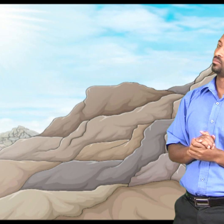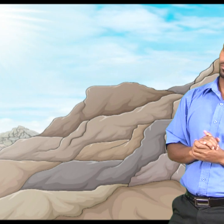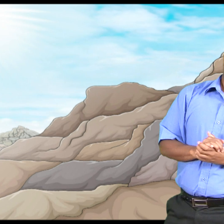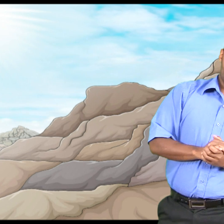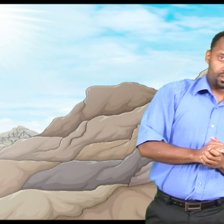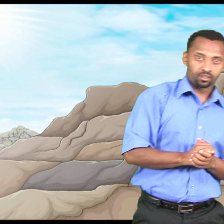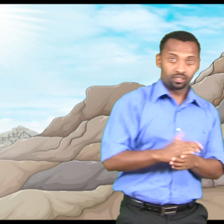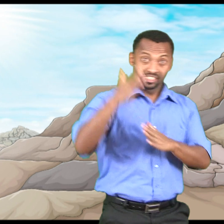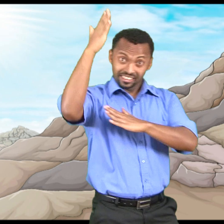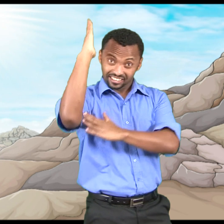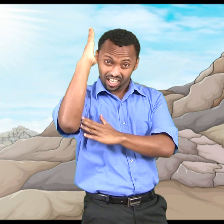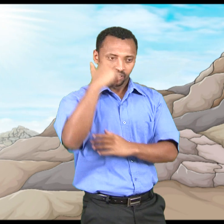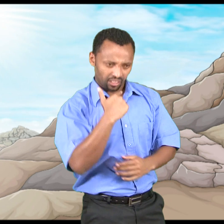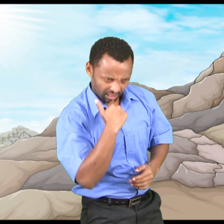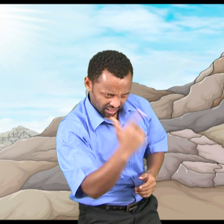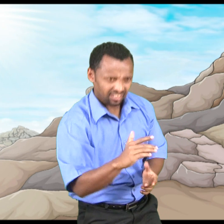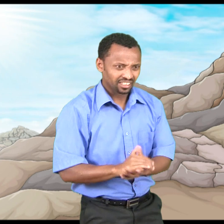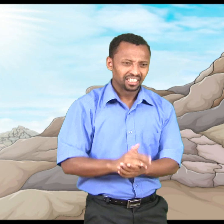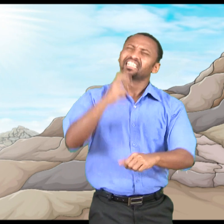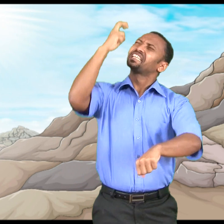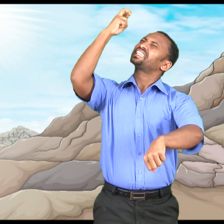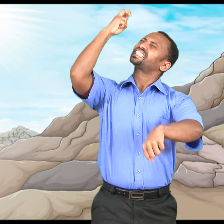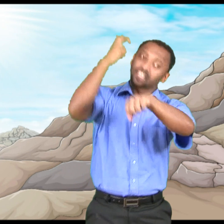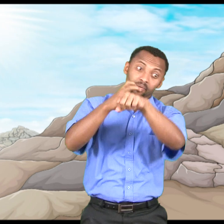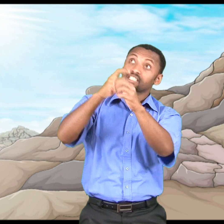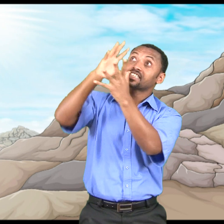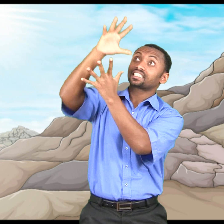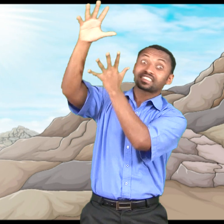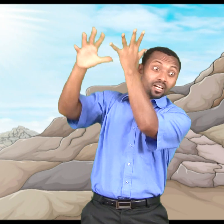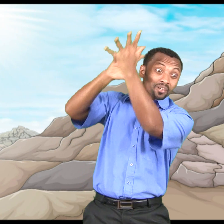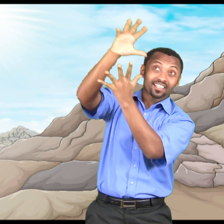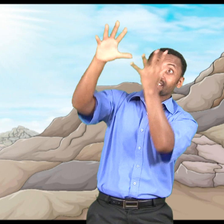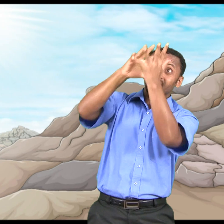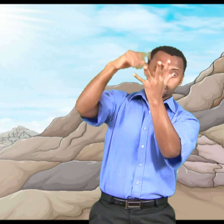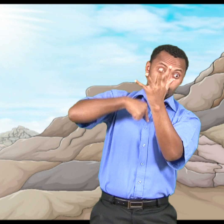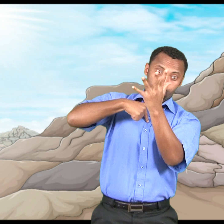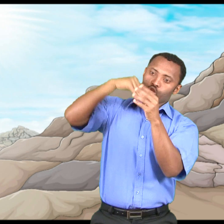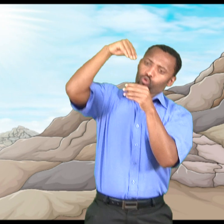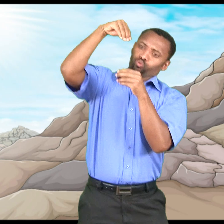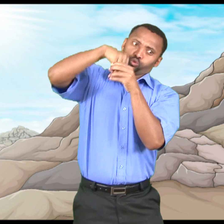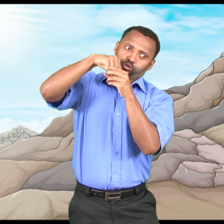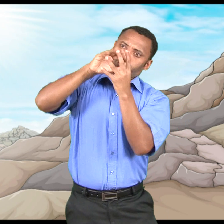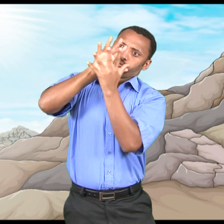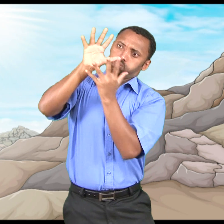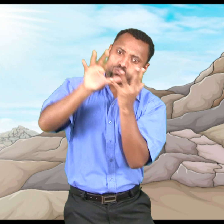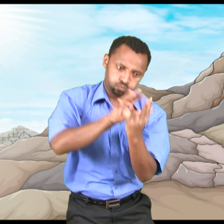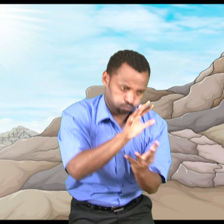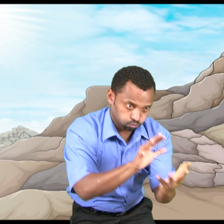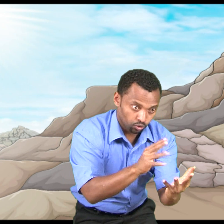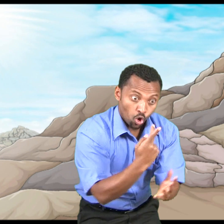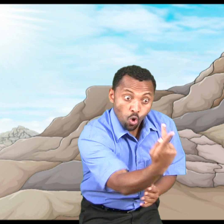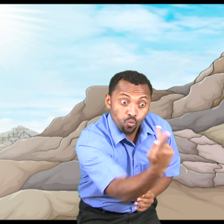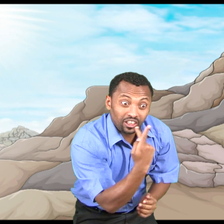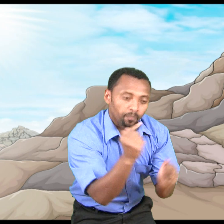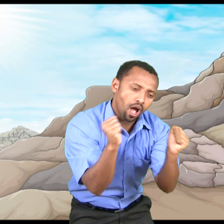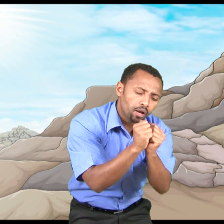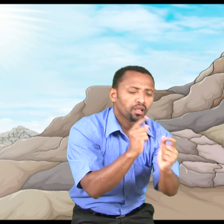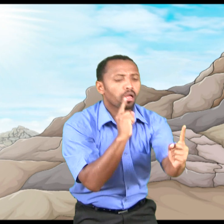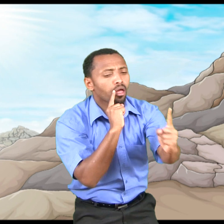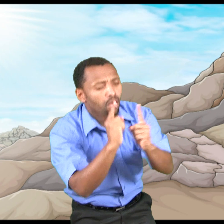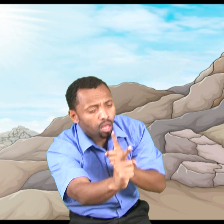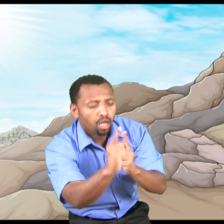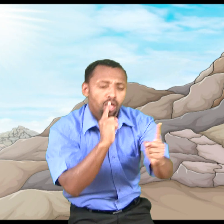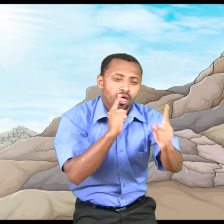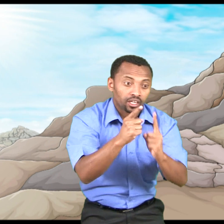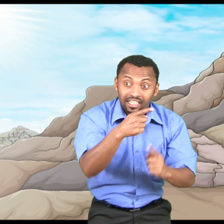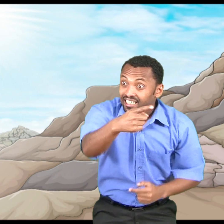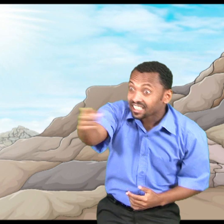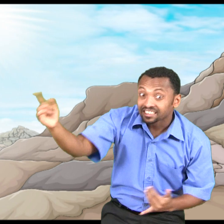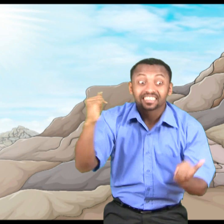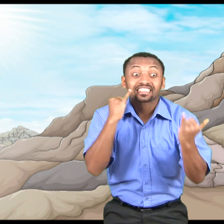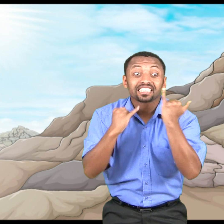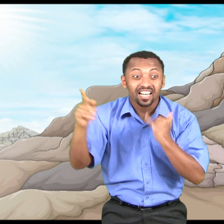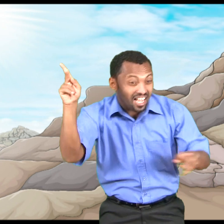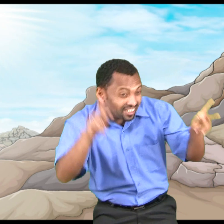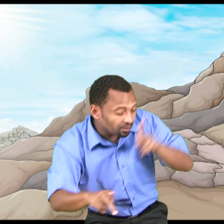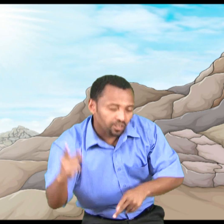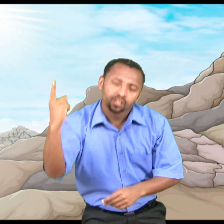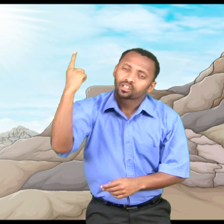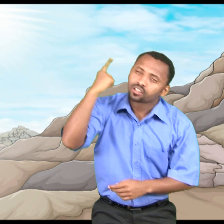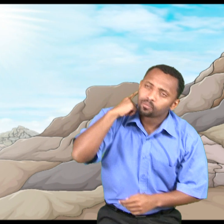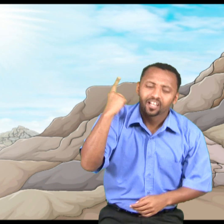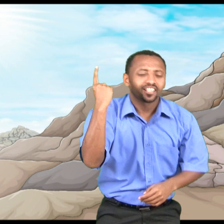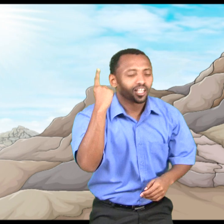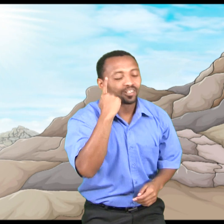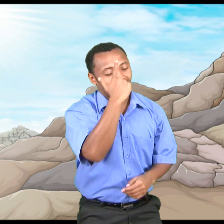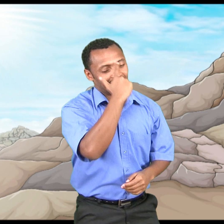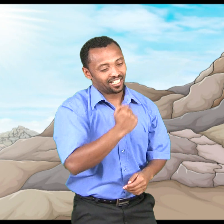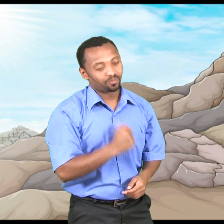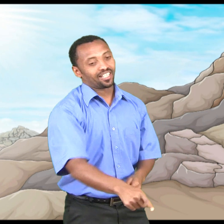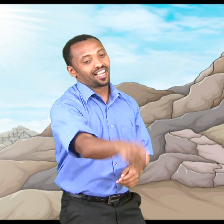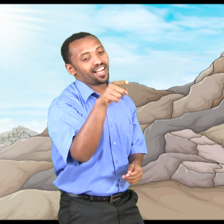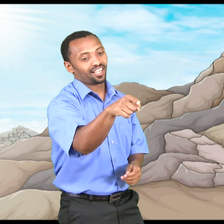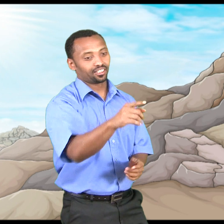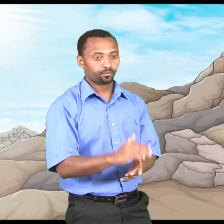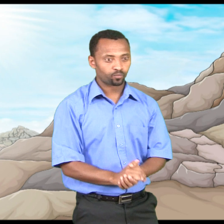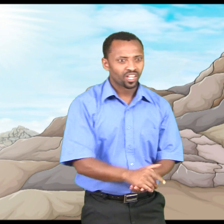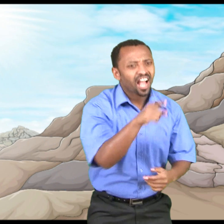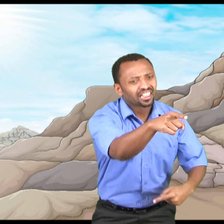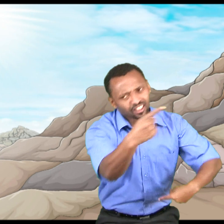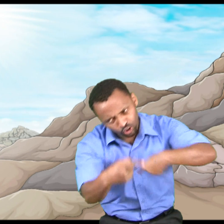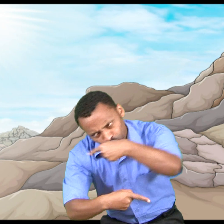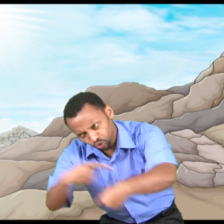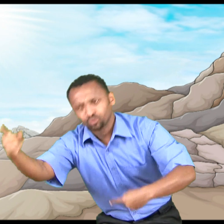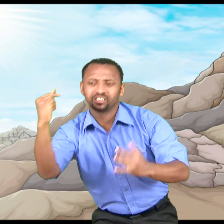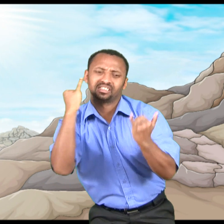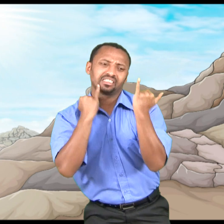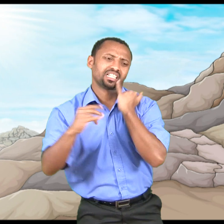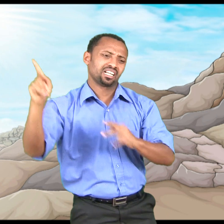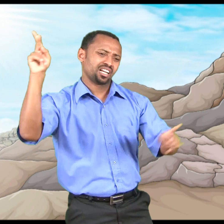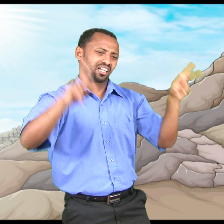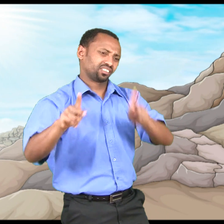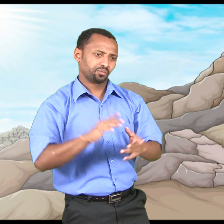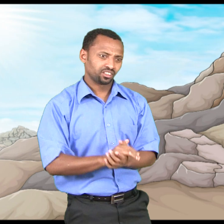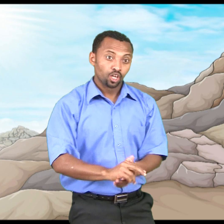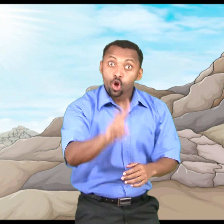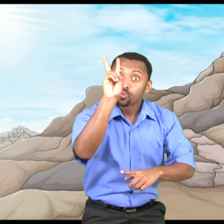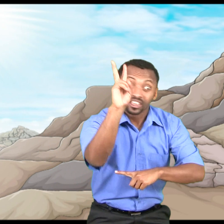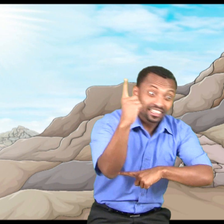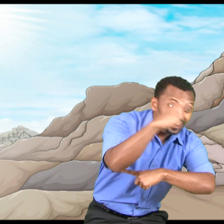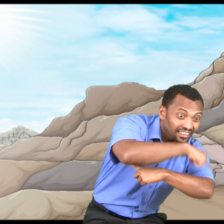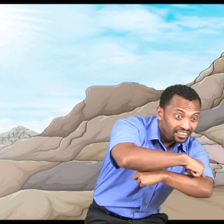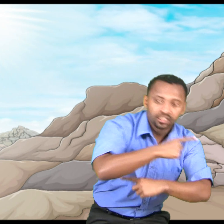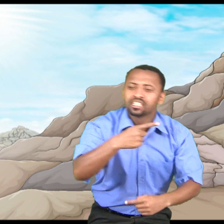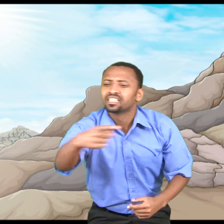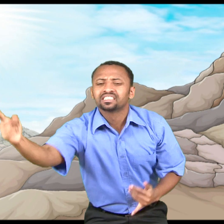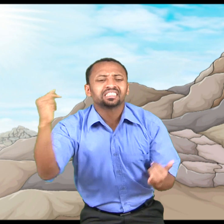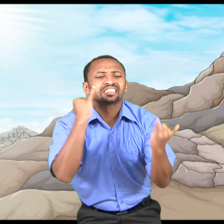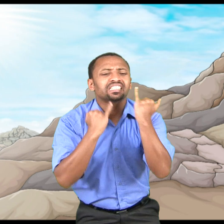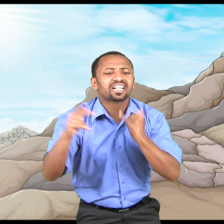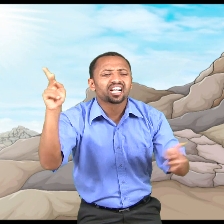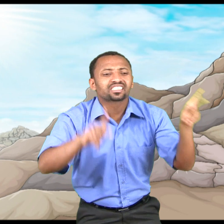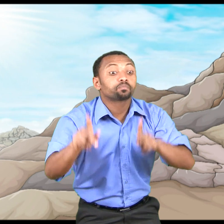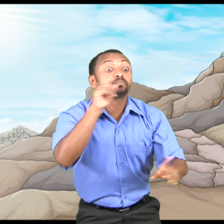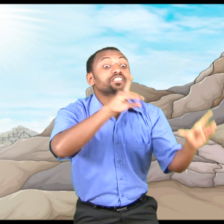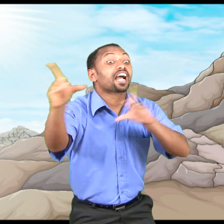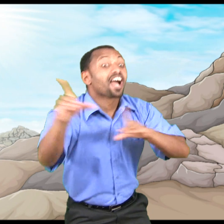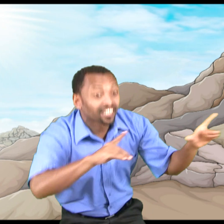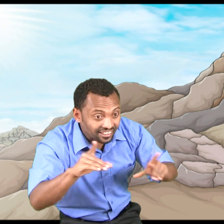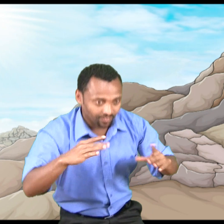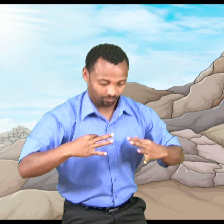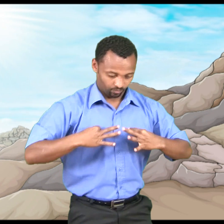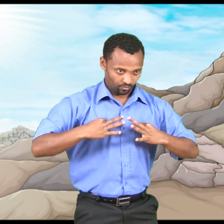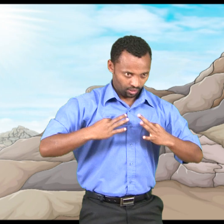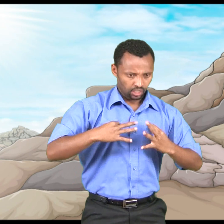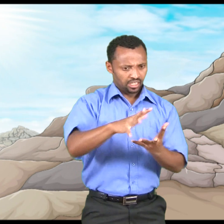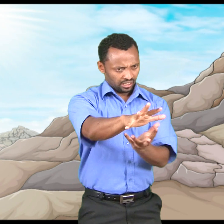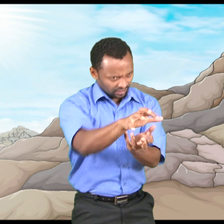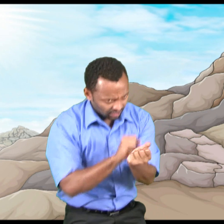And Moses relayed to the LORD what the people had said. Then the LORD said to Moses, “Go to the people and consecrate them today and tomorrow.